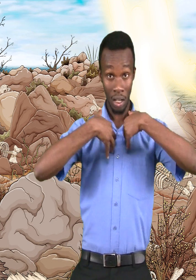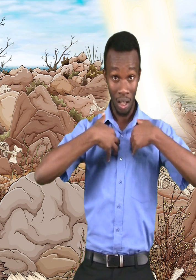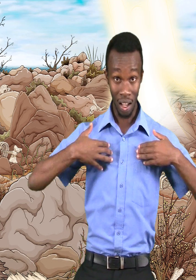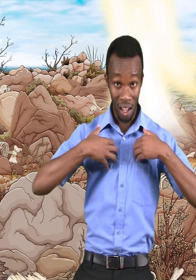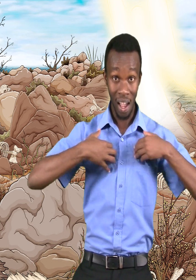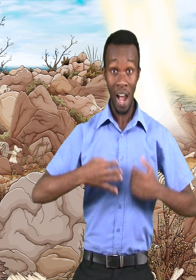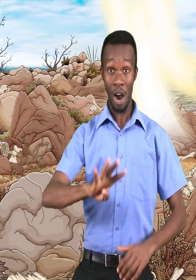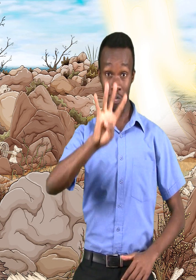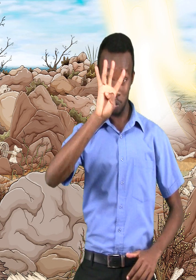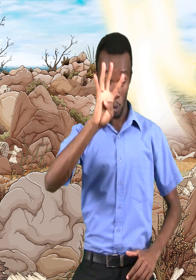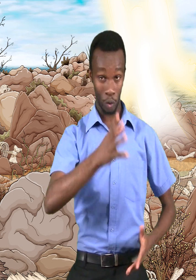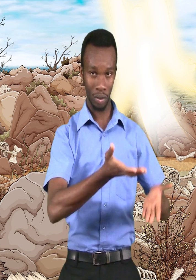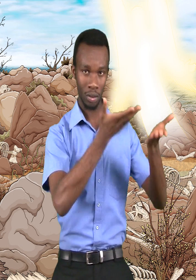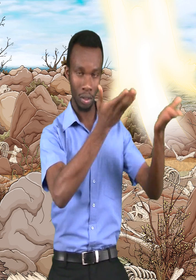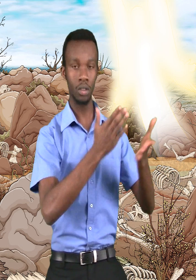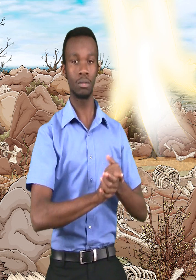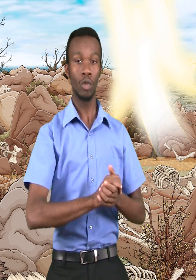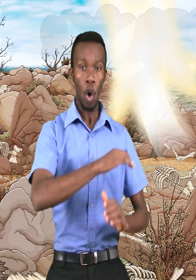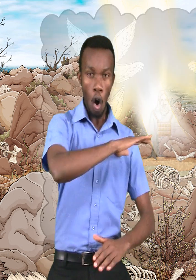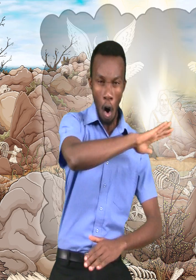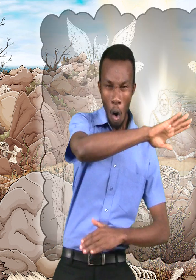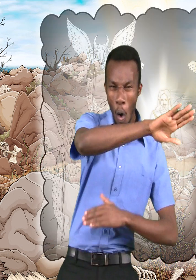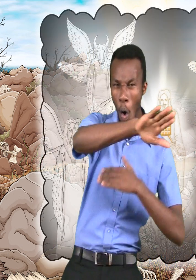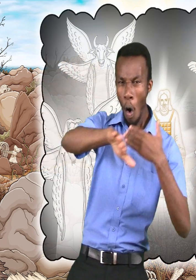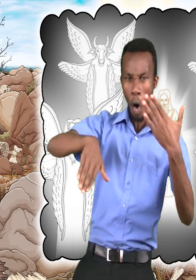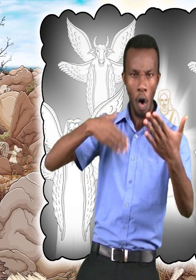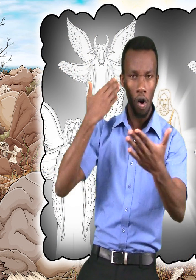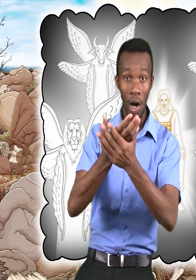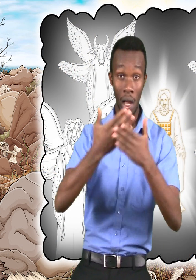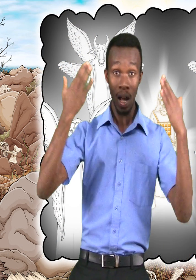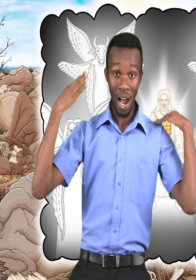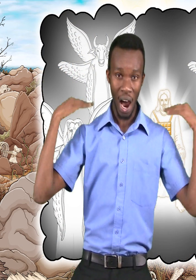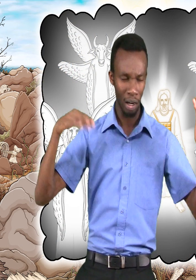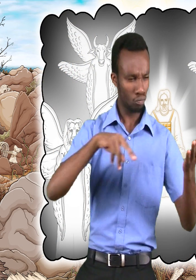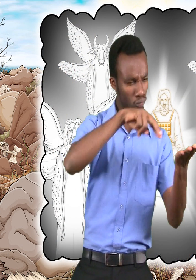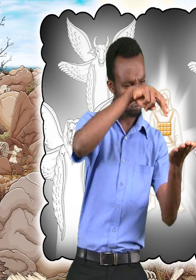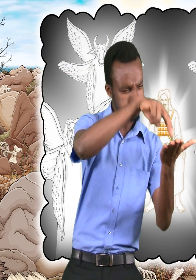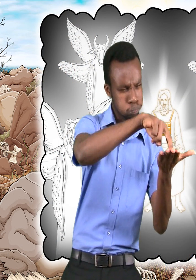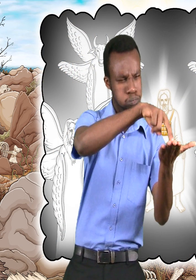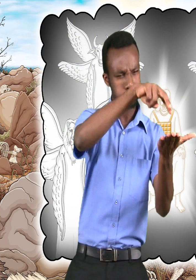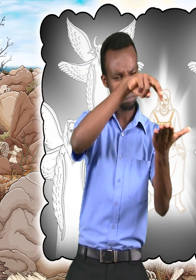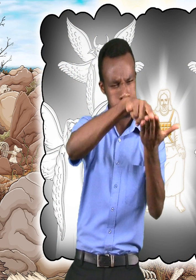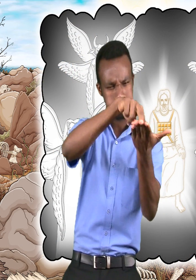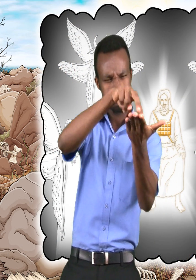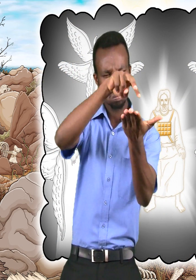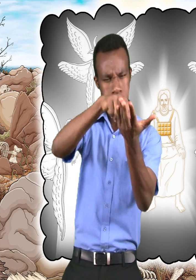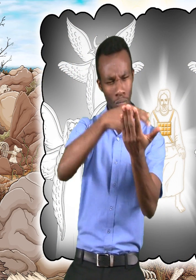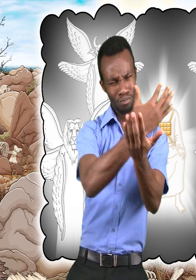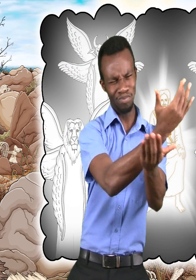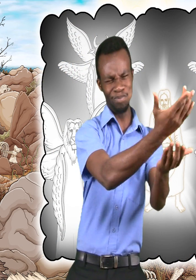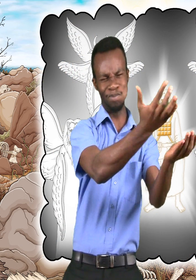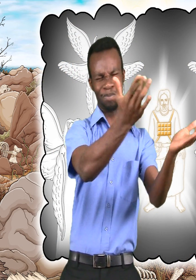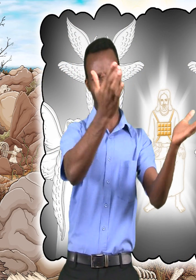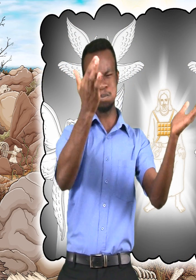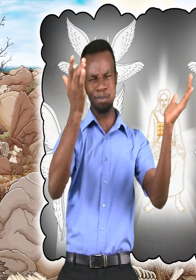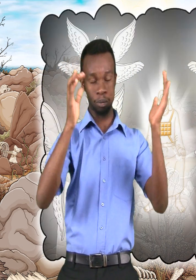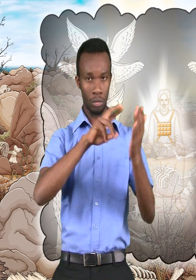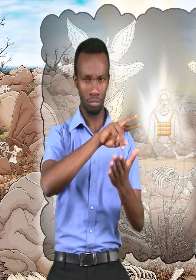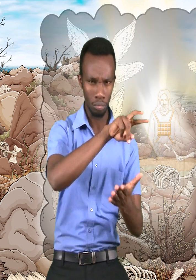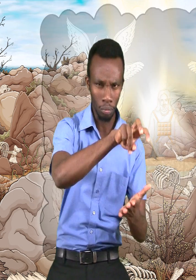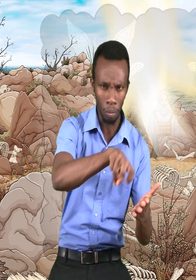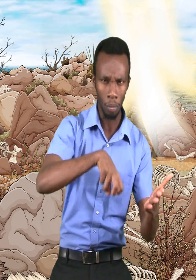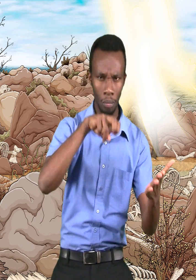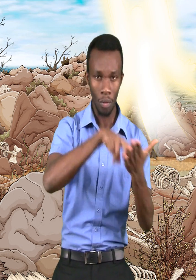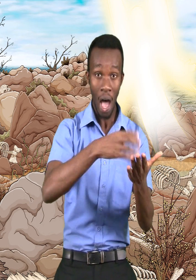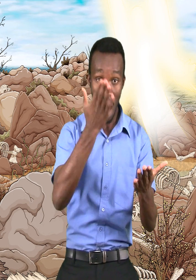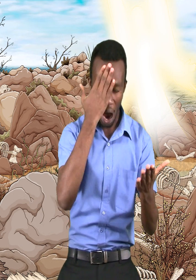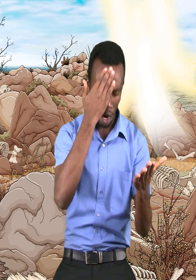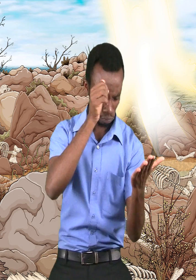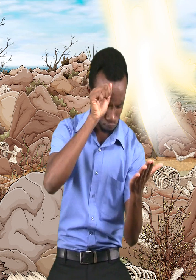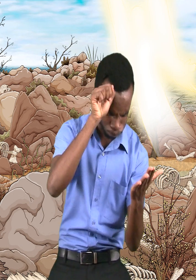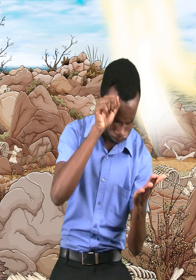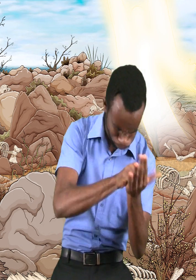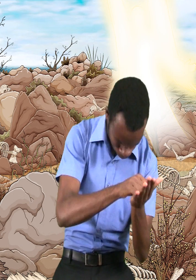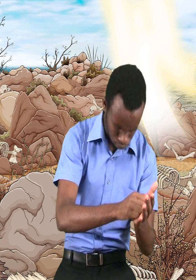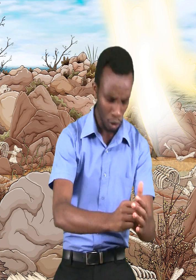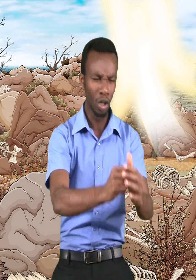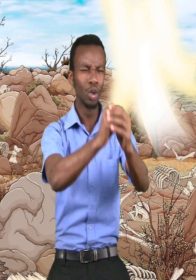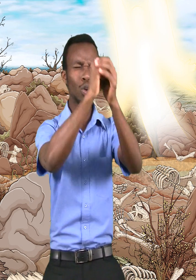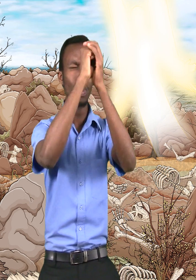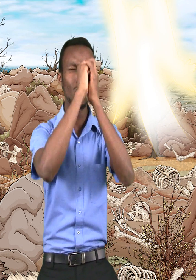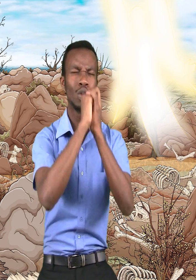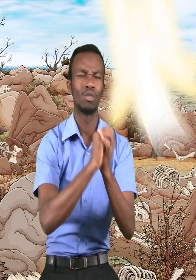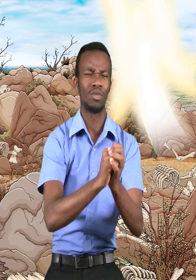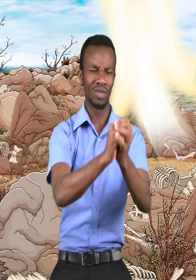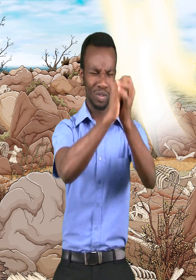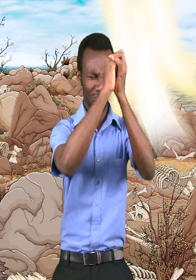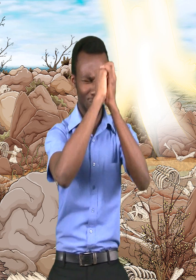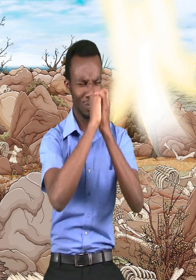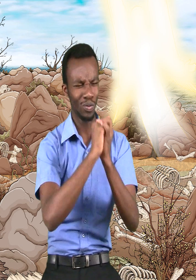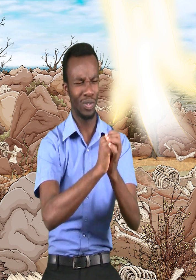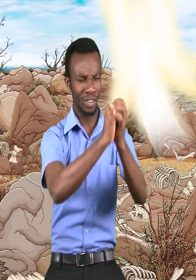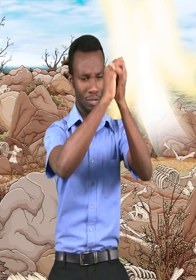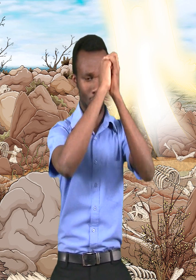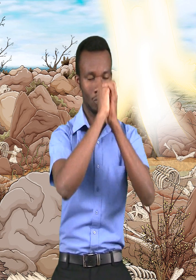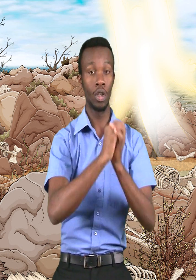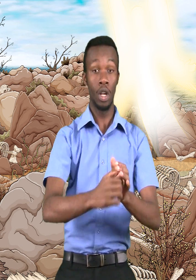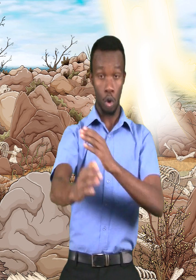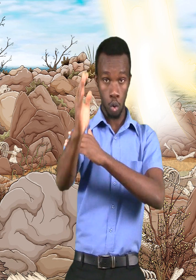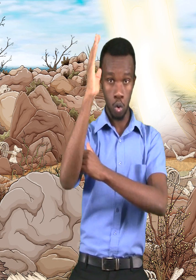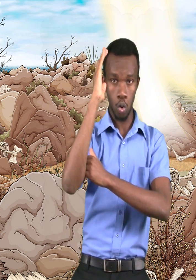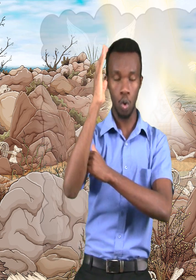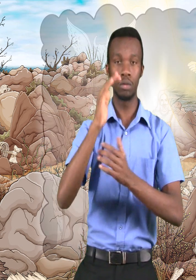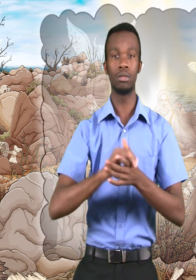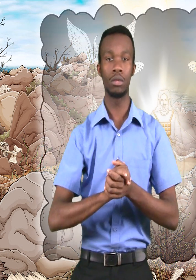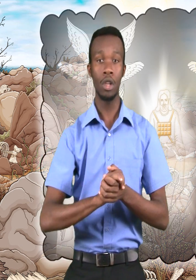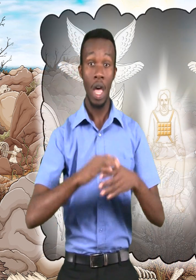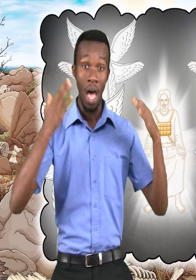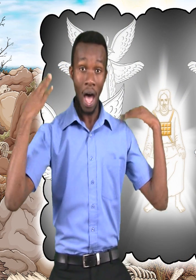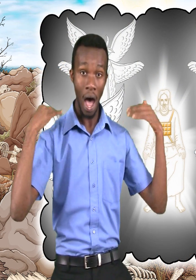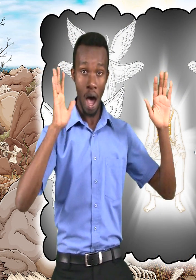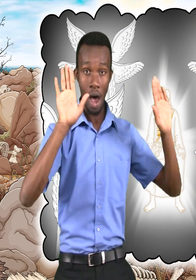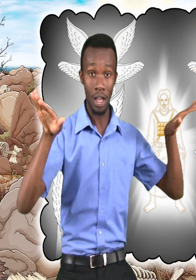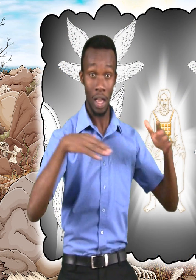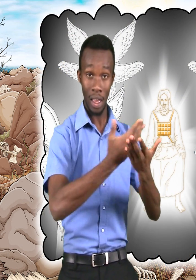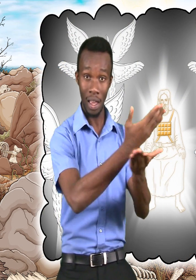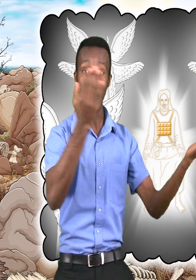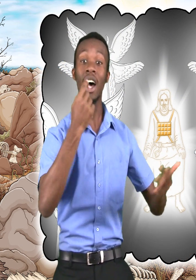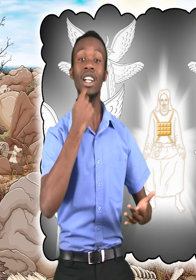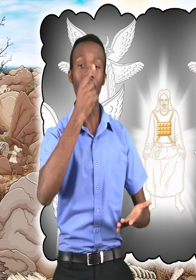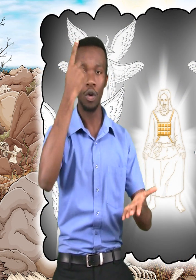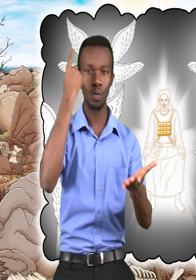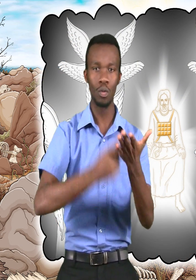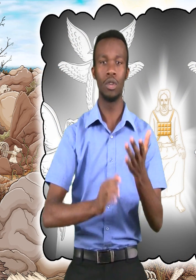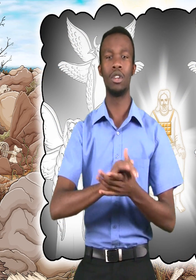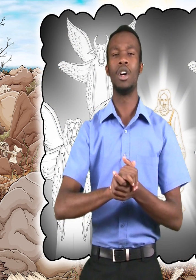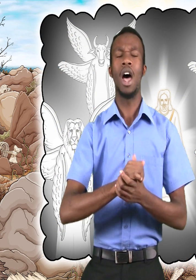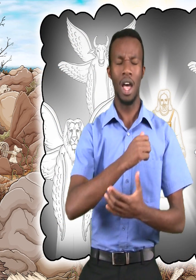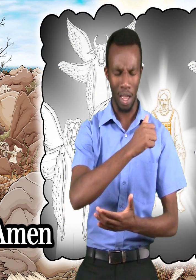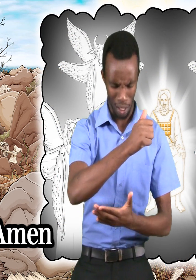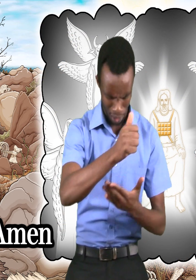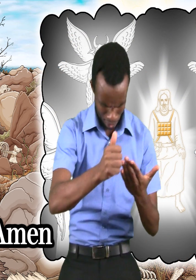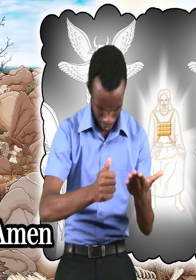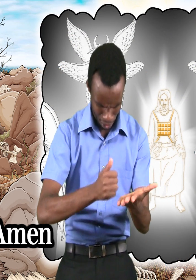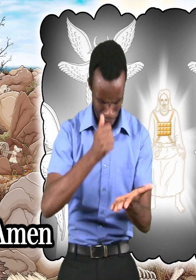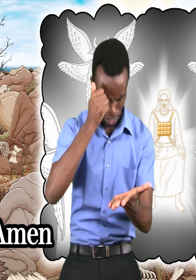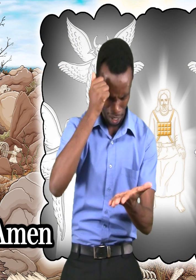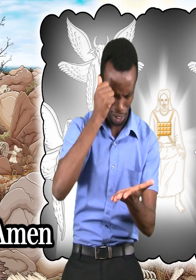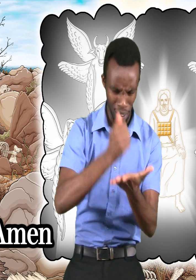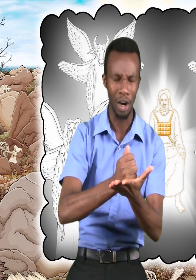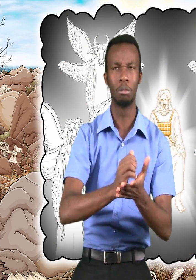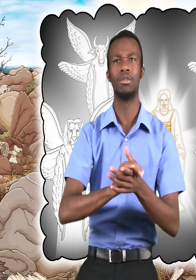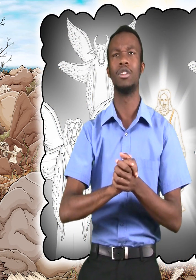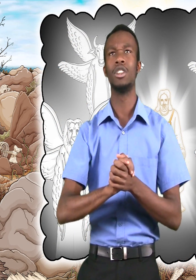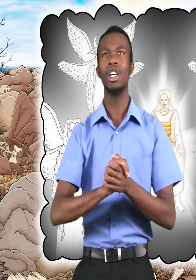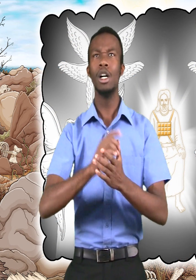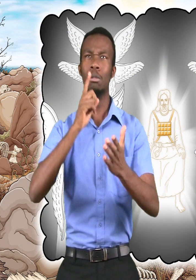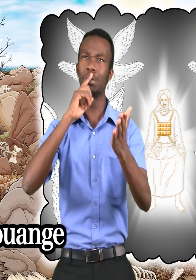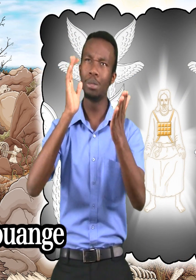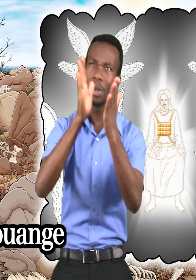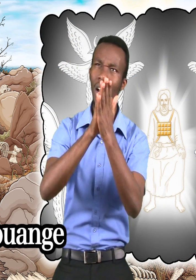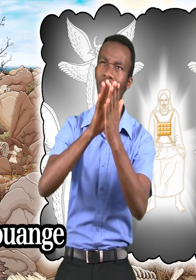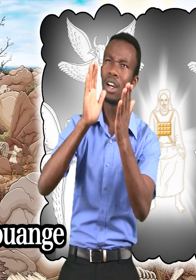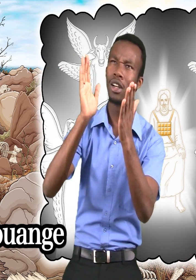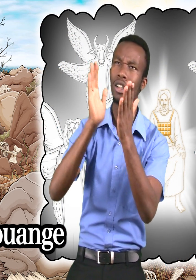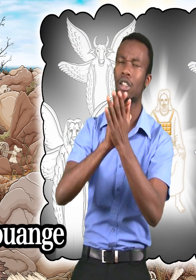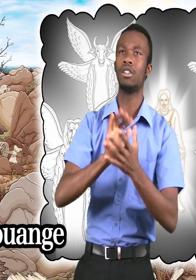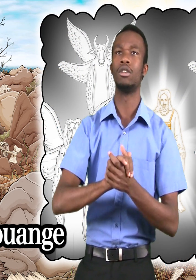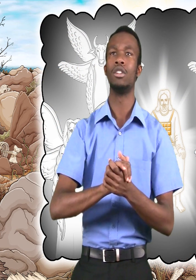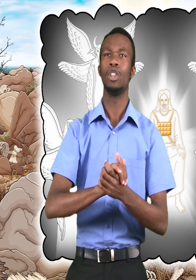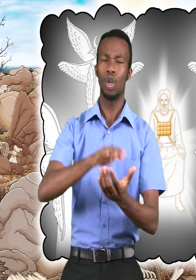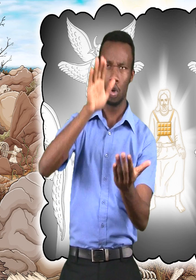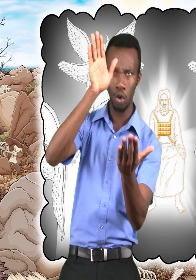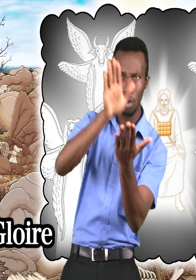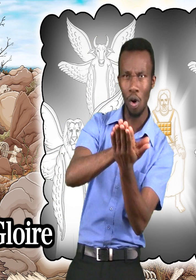And all the angels stood around the throne and around the elders and the four living creatures. And they fell facedown before the throne and worshiped God, saying, “Amen!